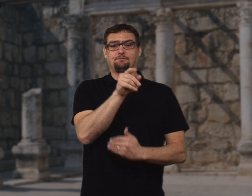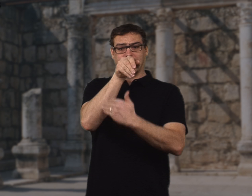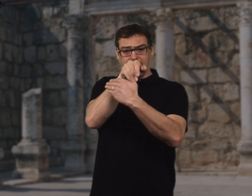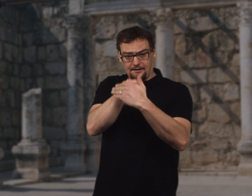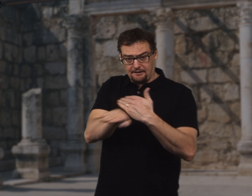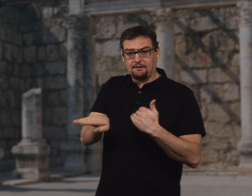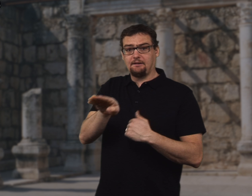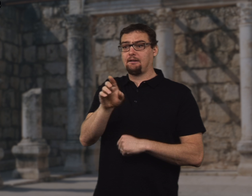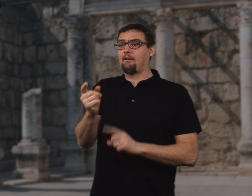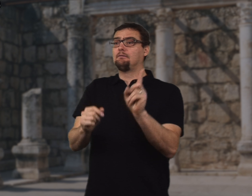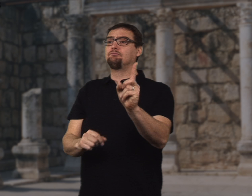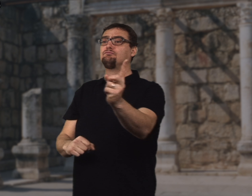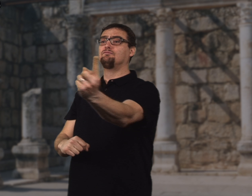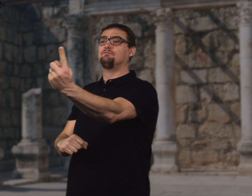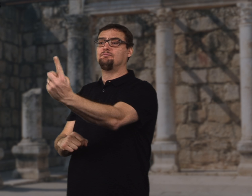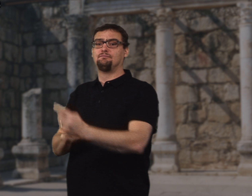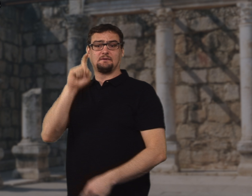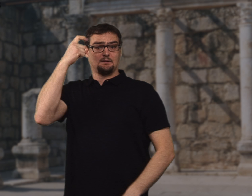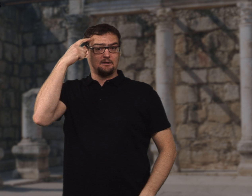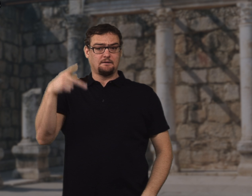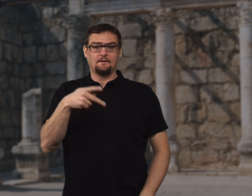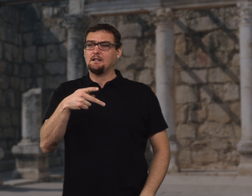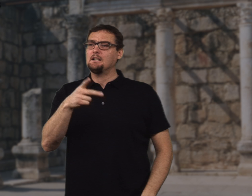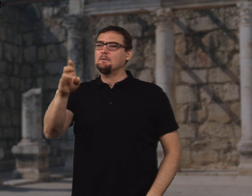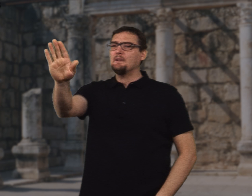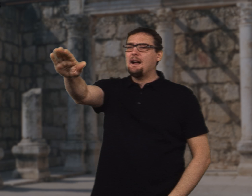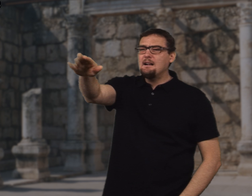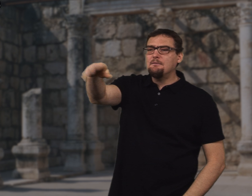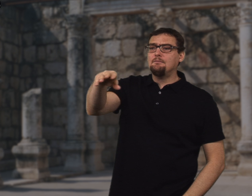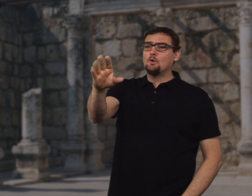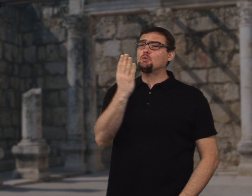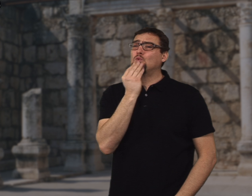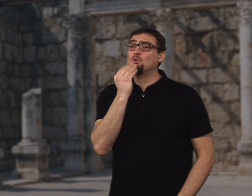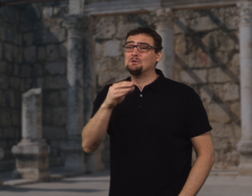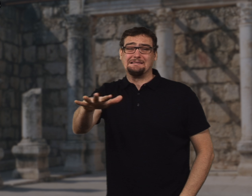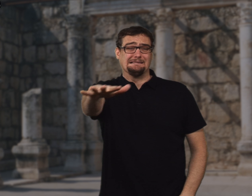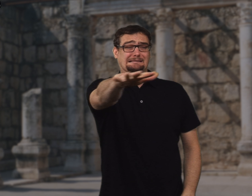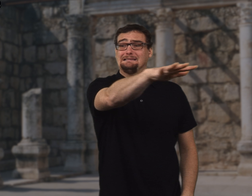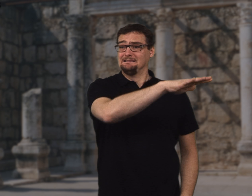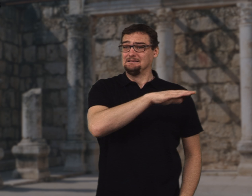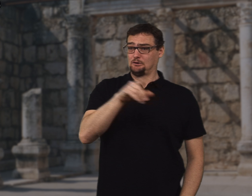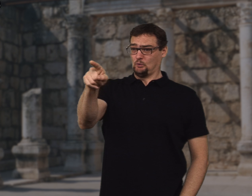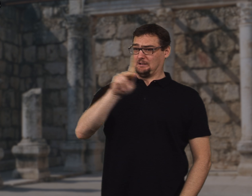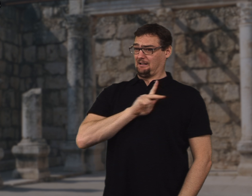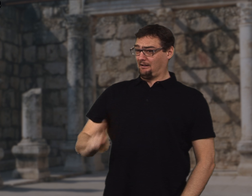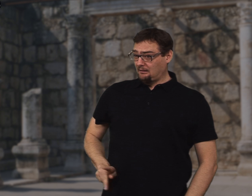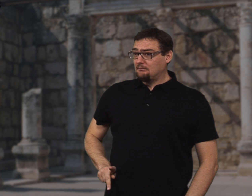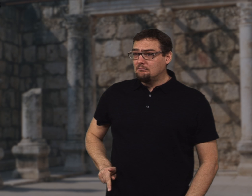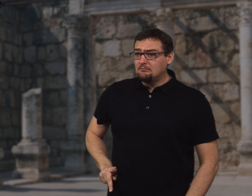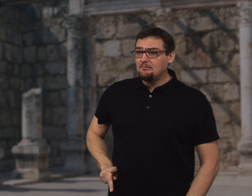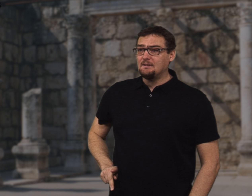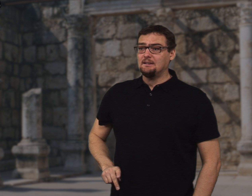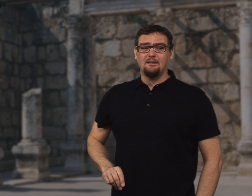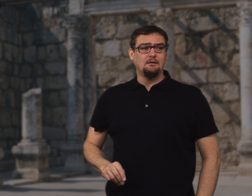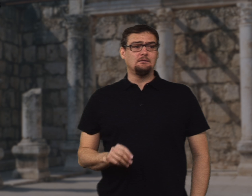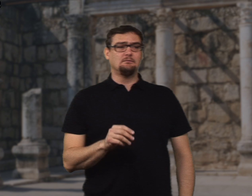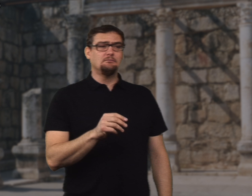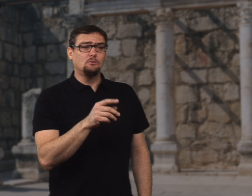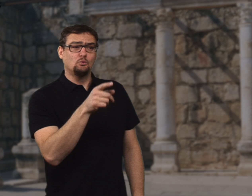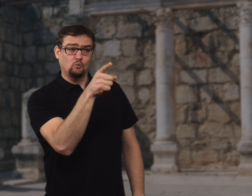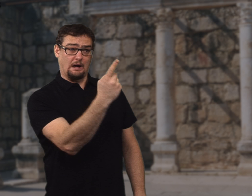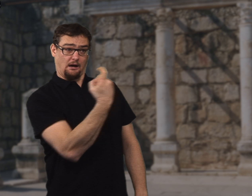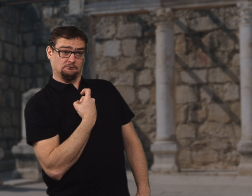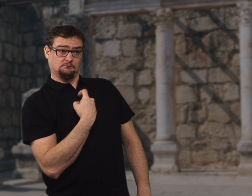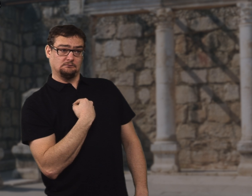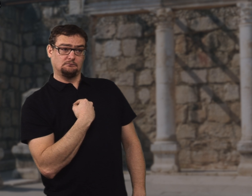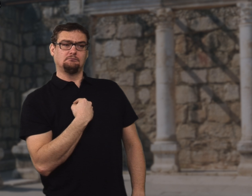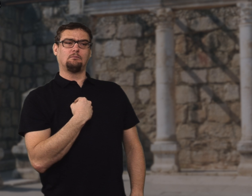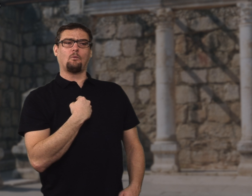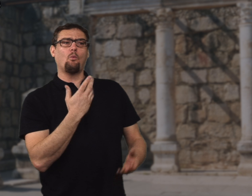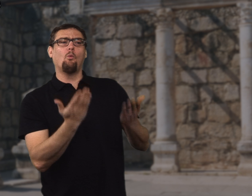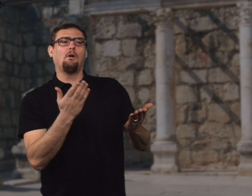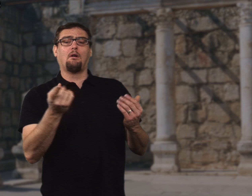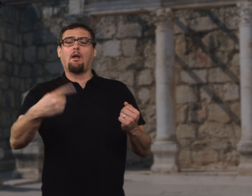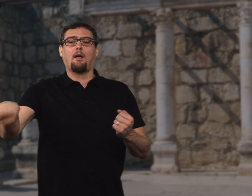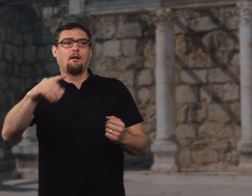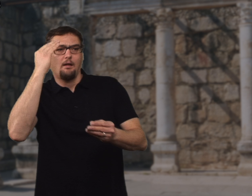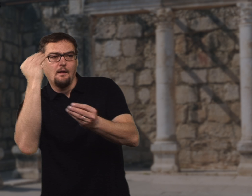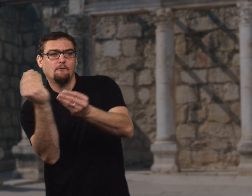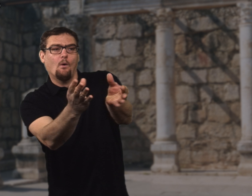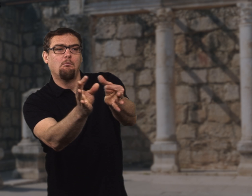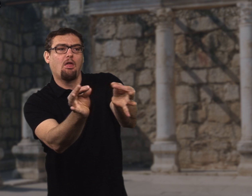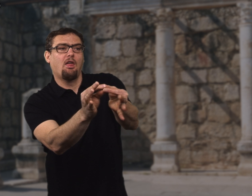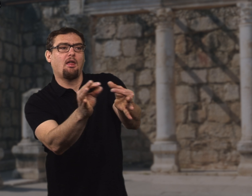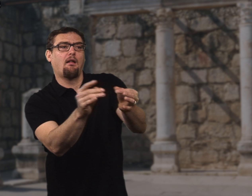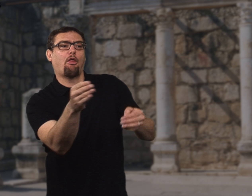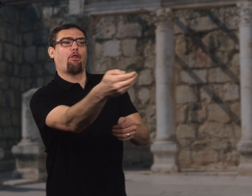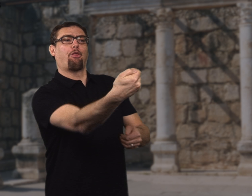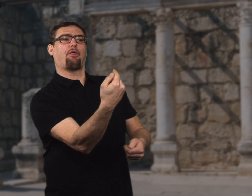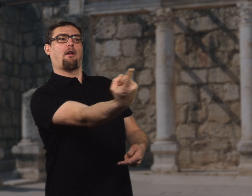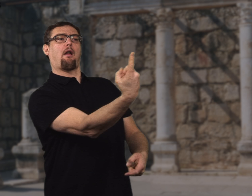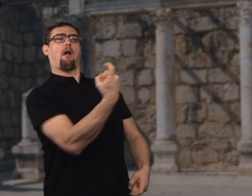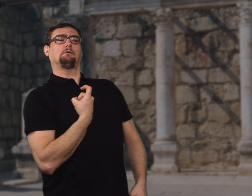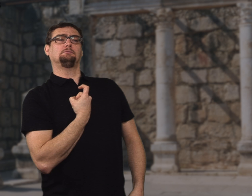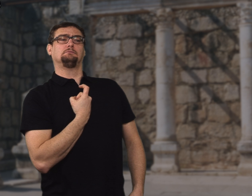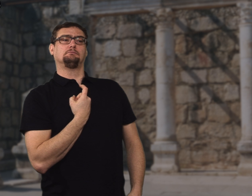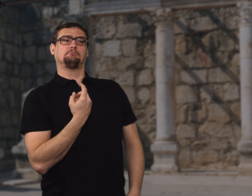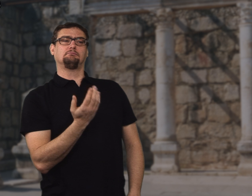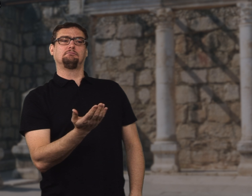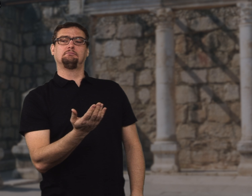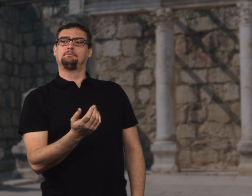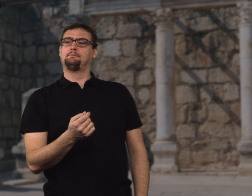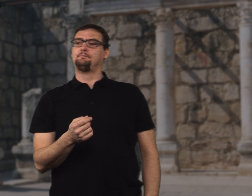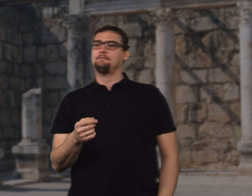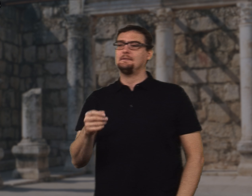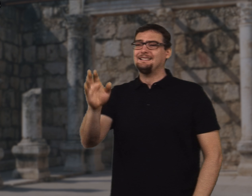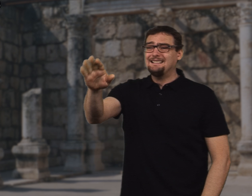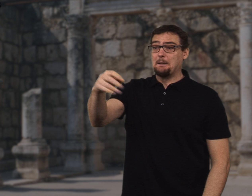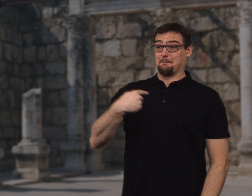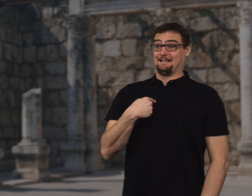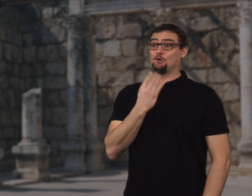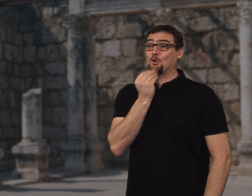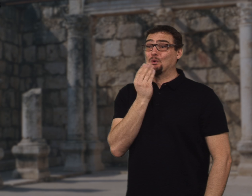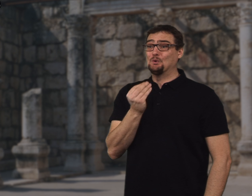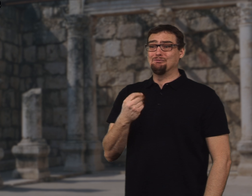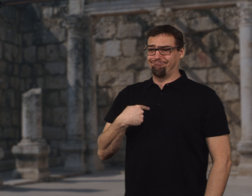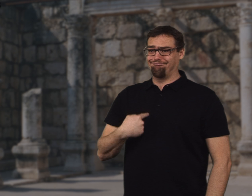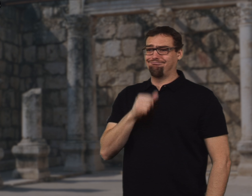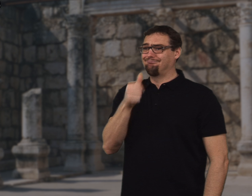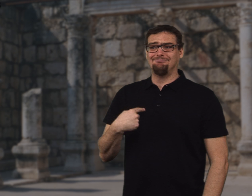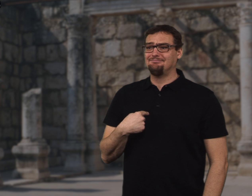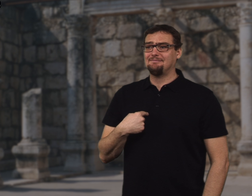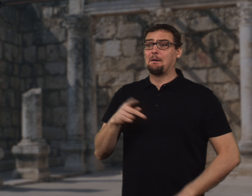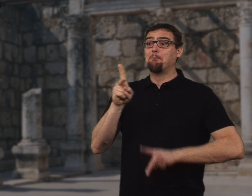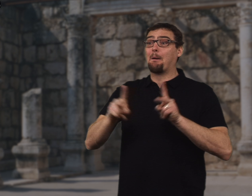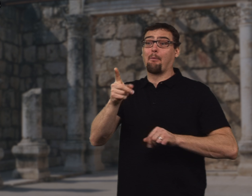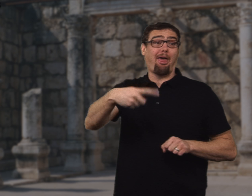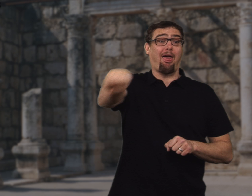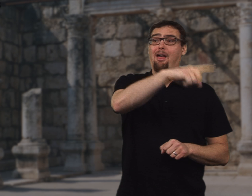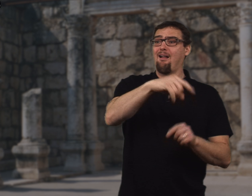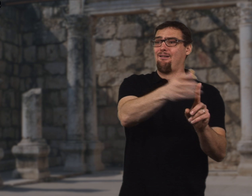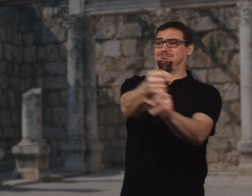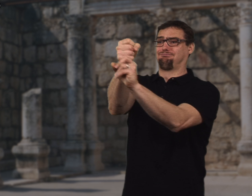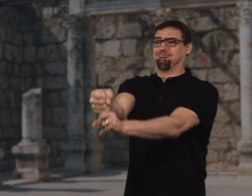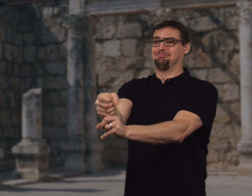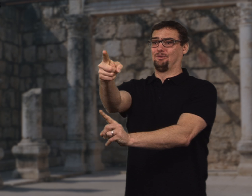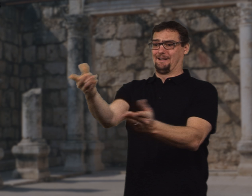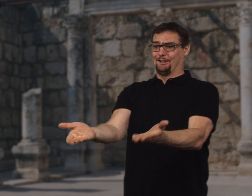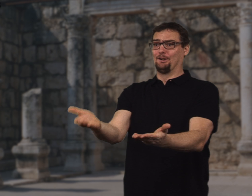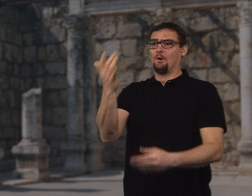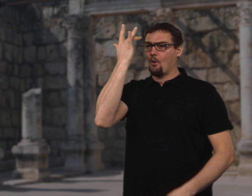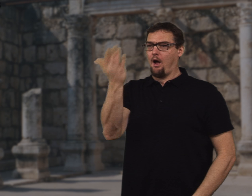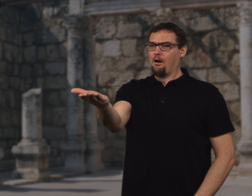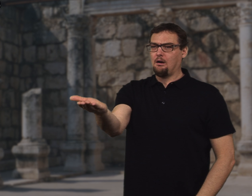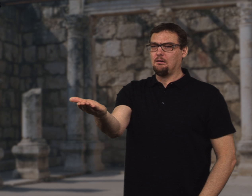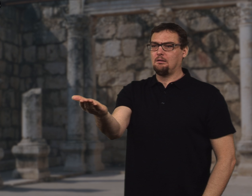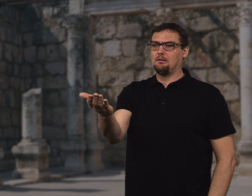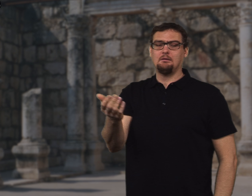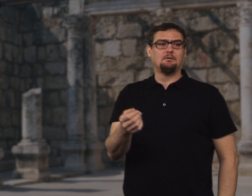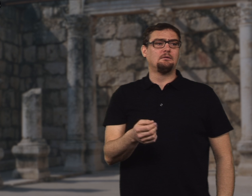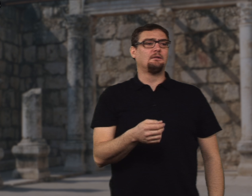“Are you saying this on your own,” Jesus asked, “or did others tell you about Me?” “Am I a Jew?” Pilate replied.